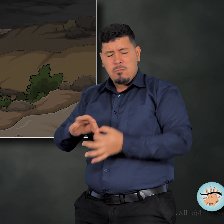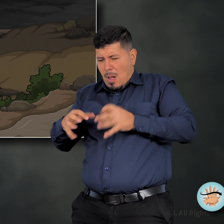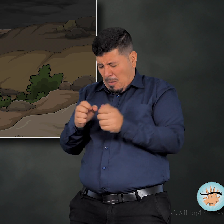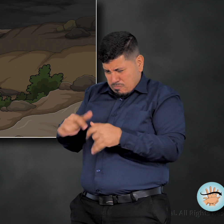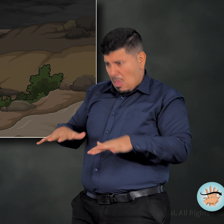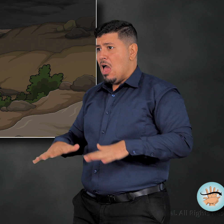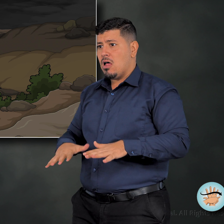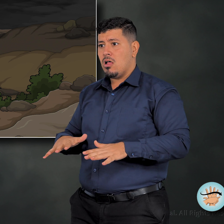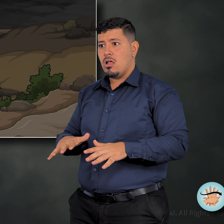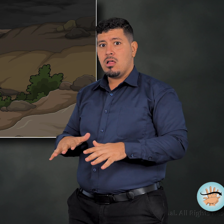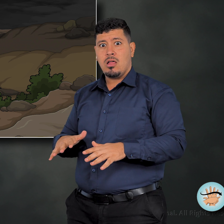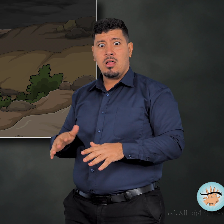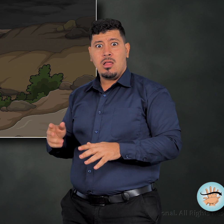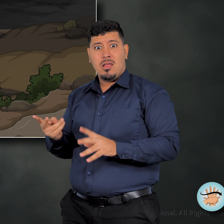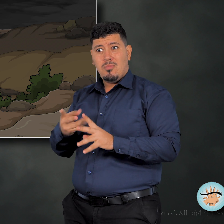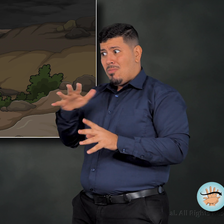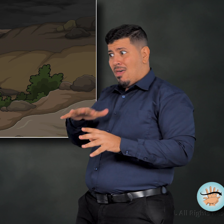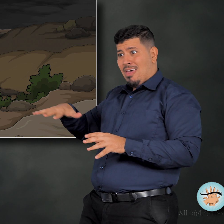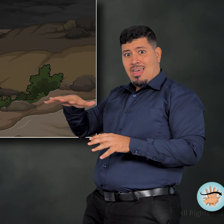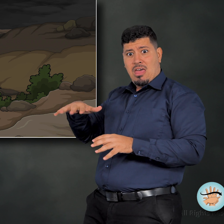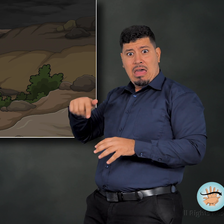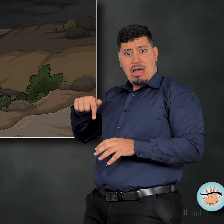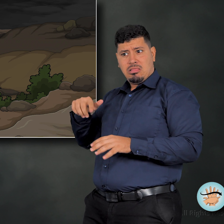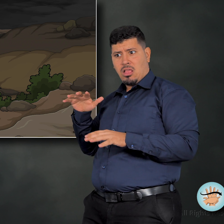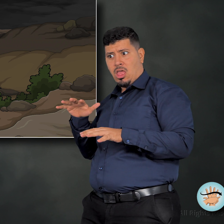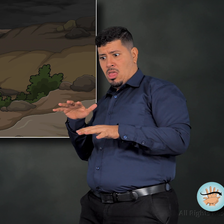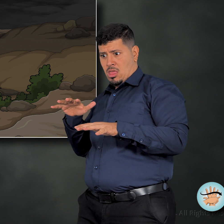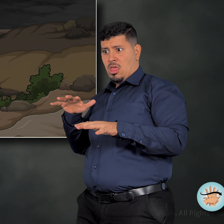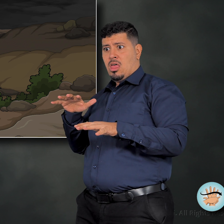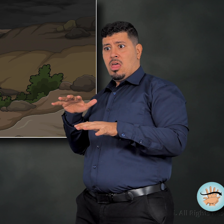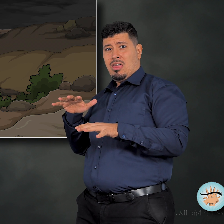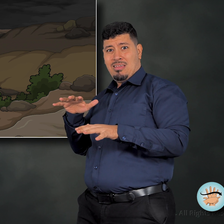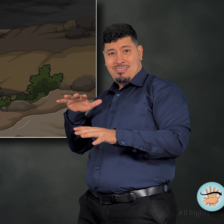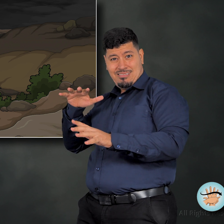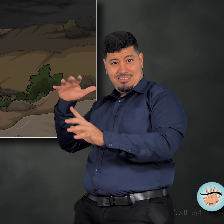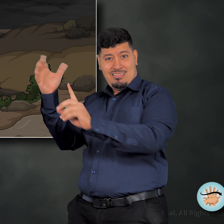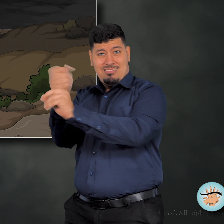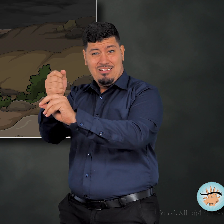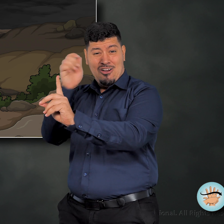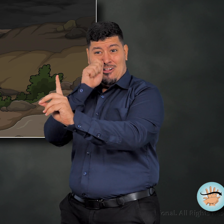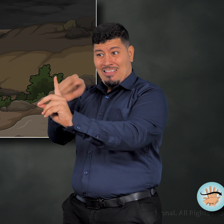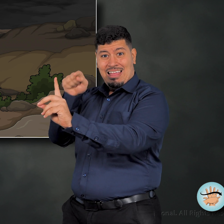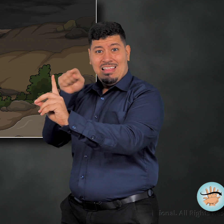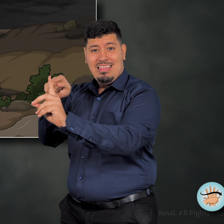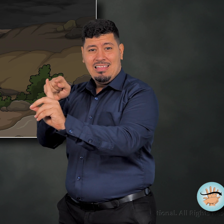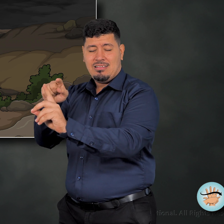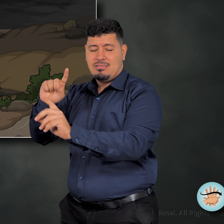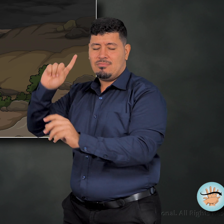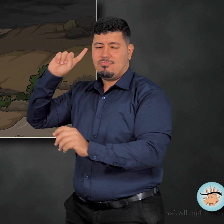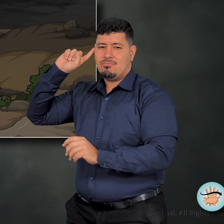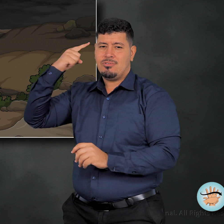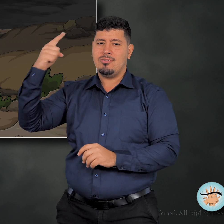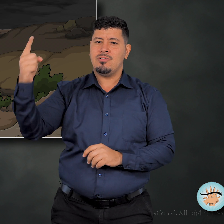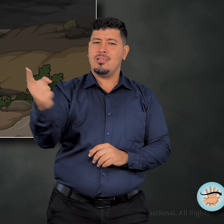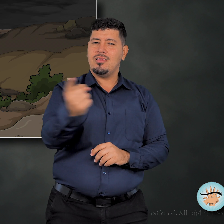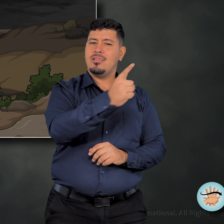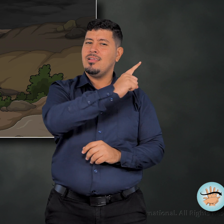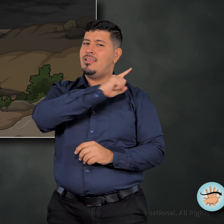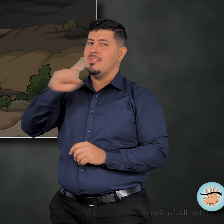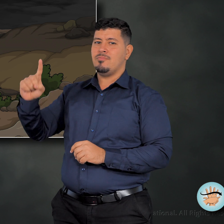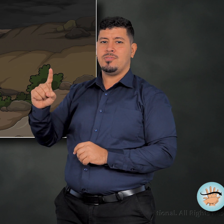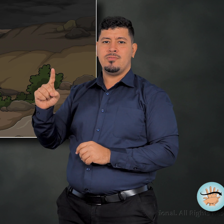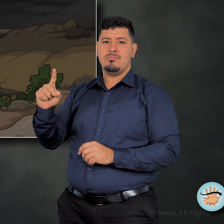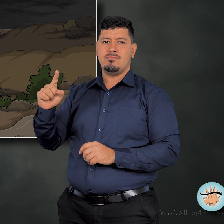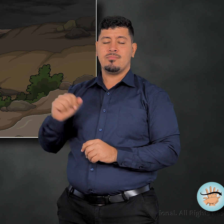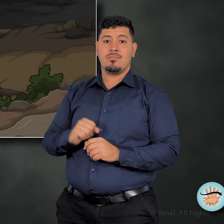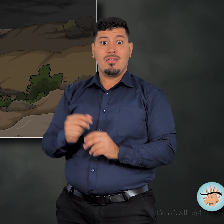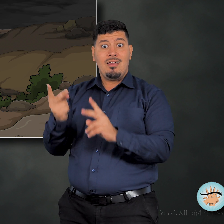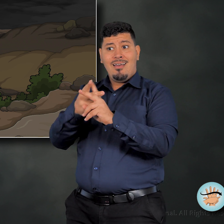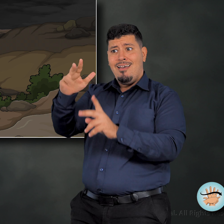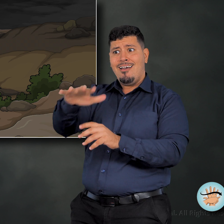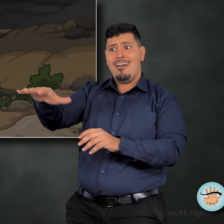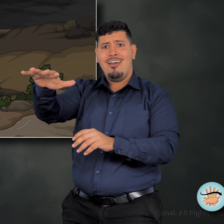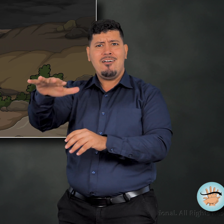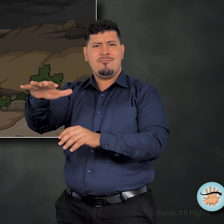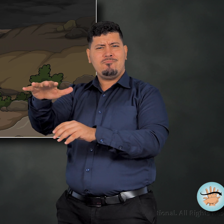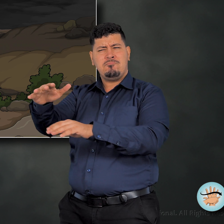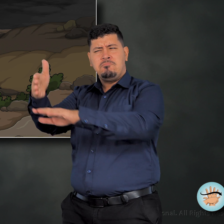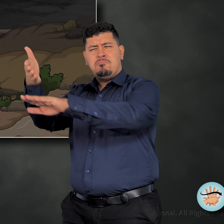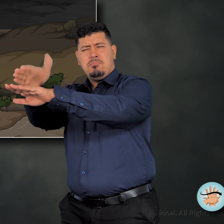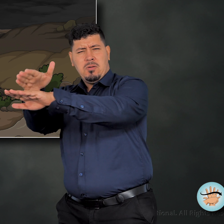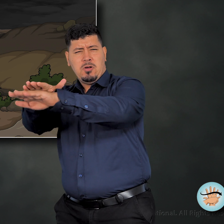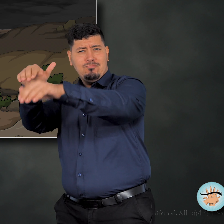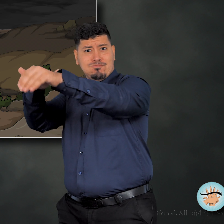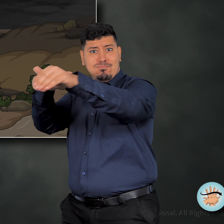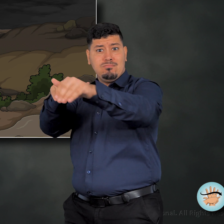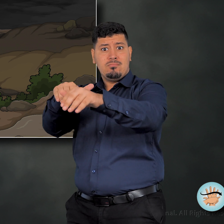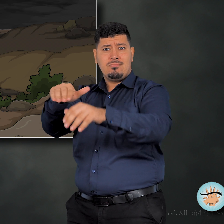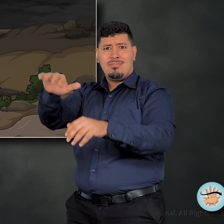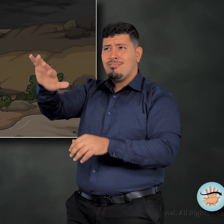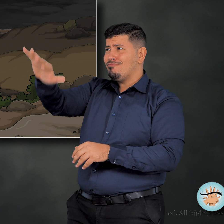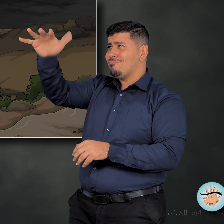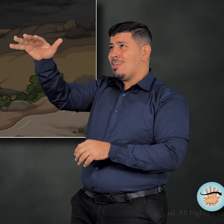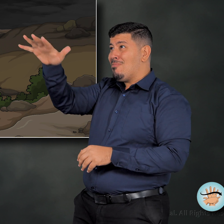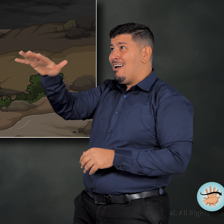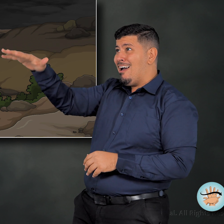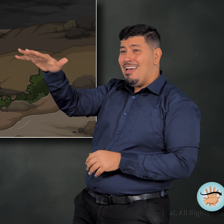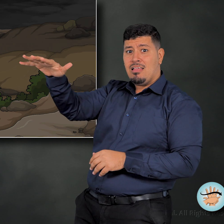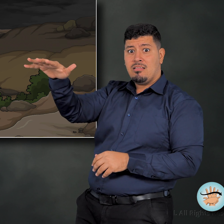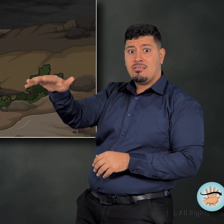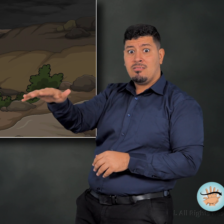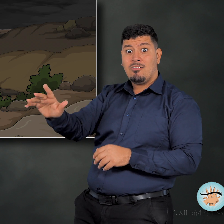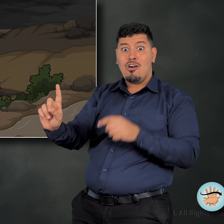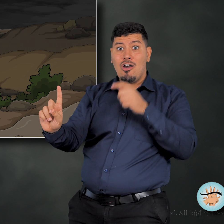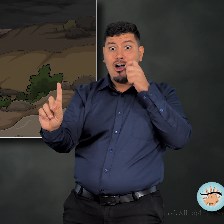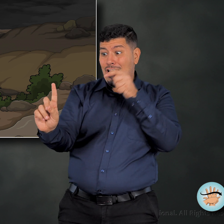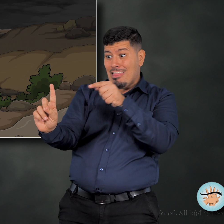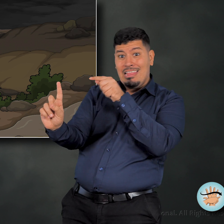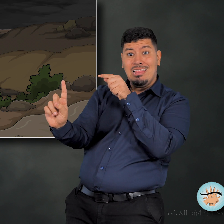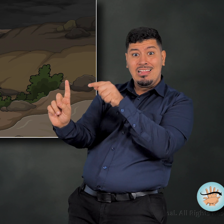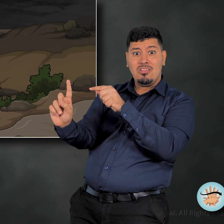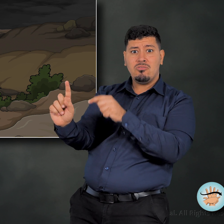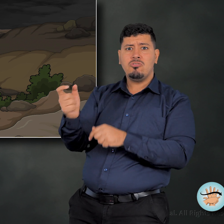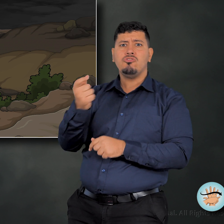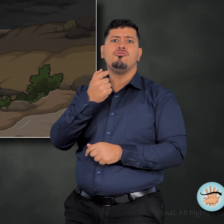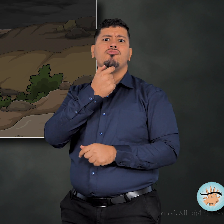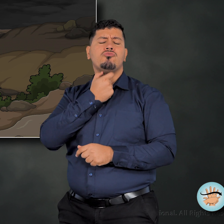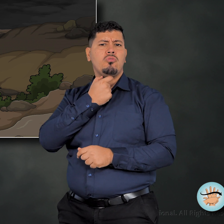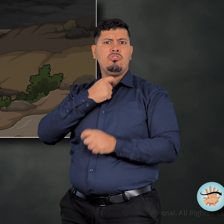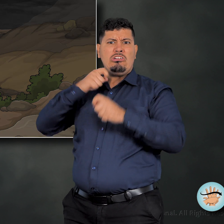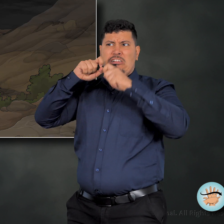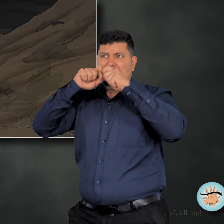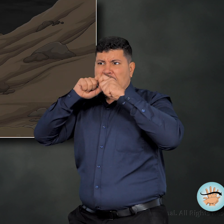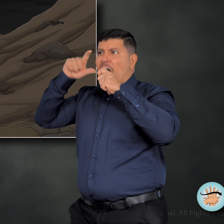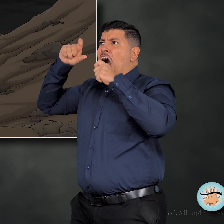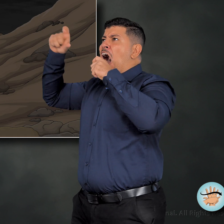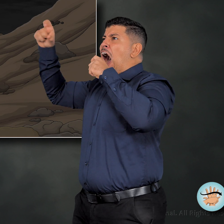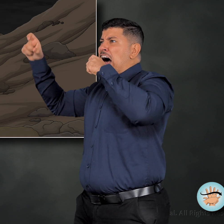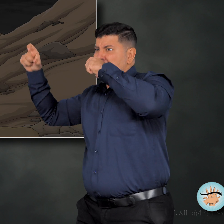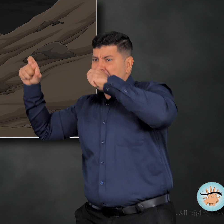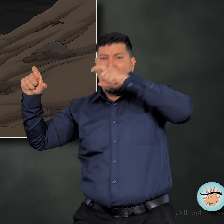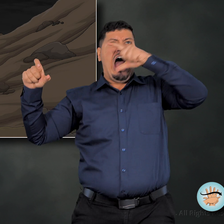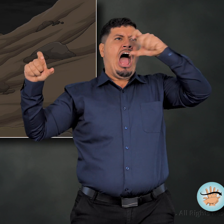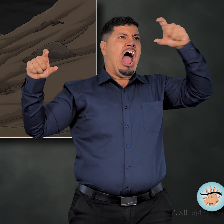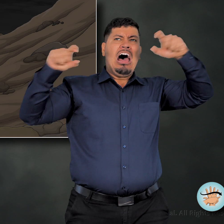Now there was no one with the strength to subdue him.